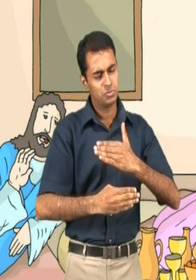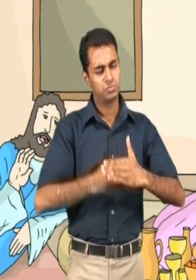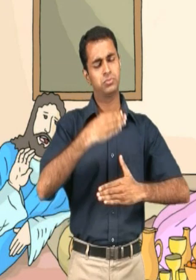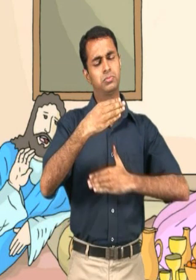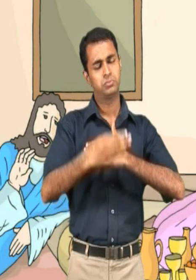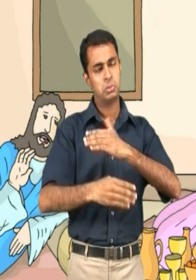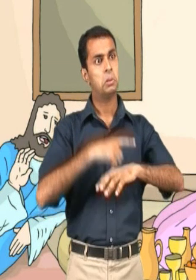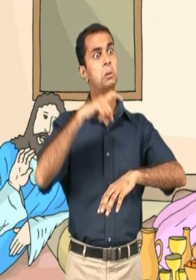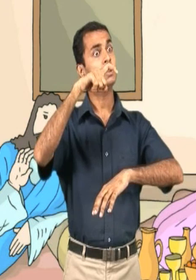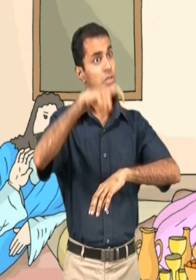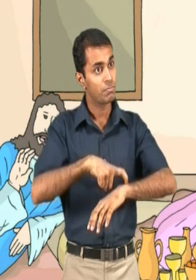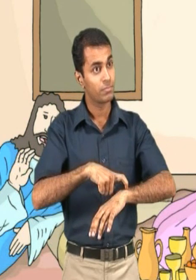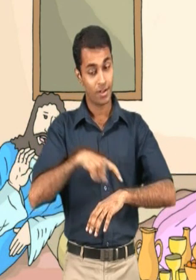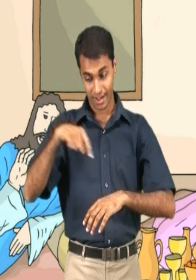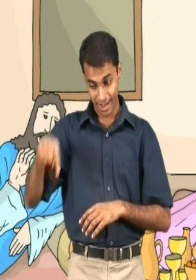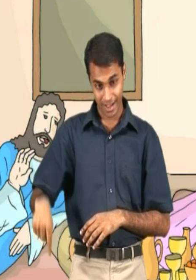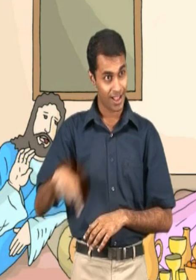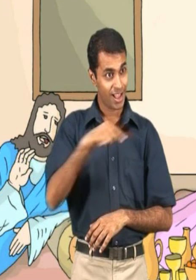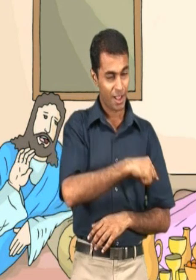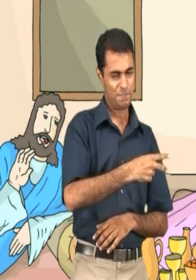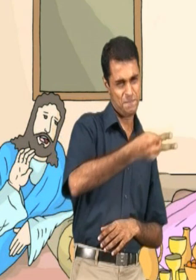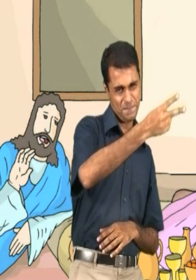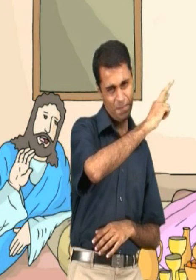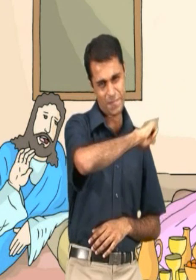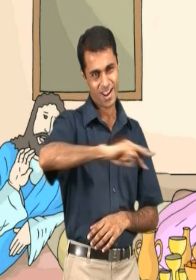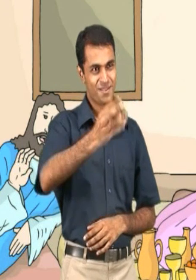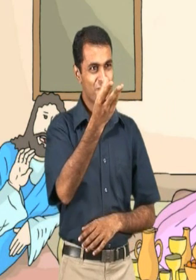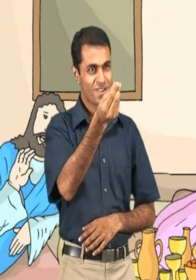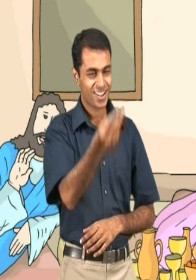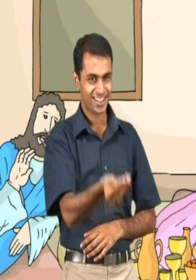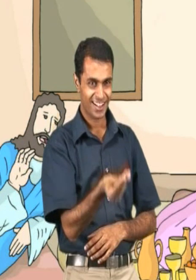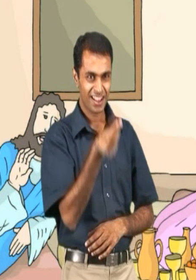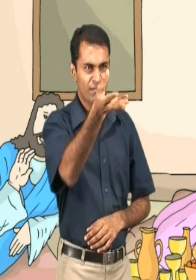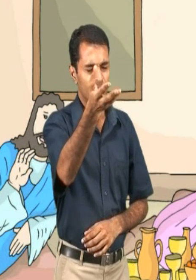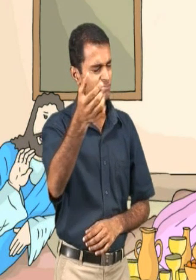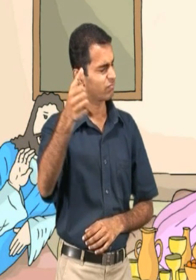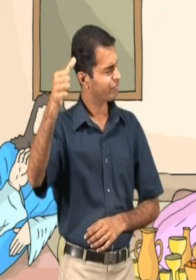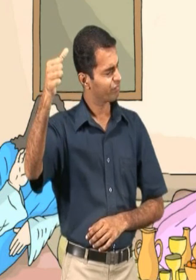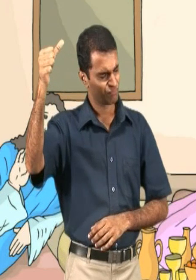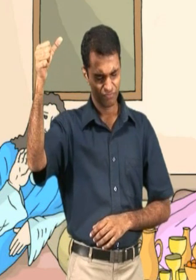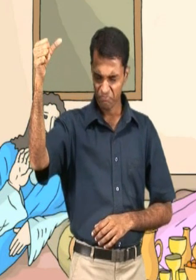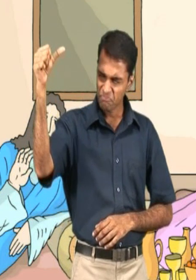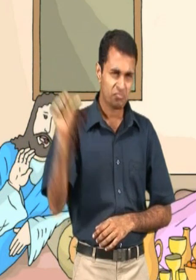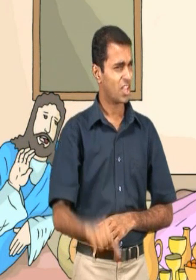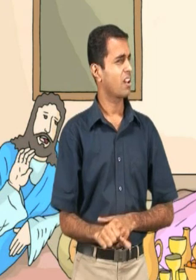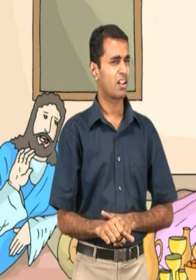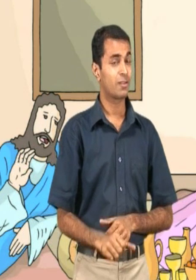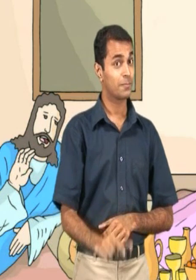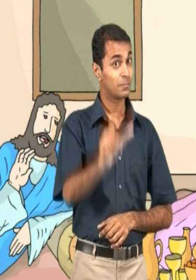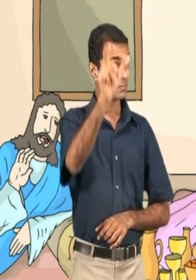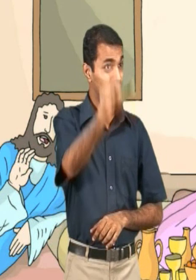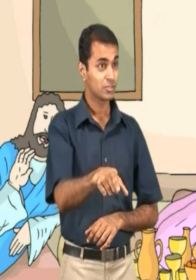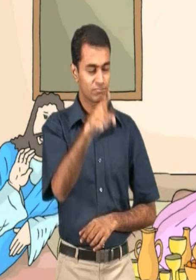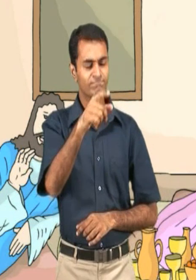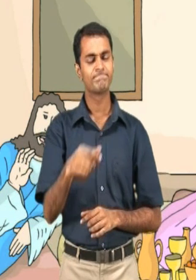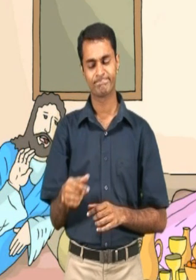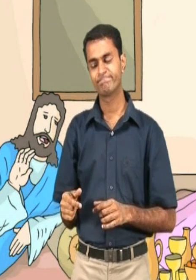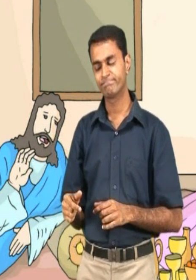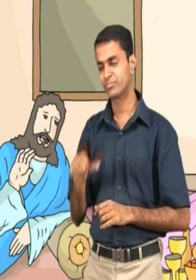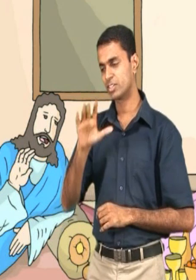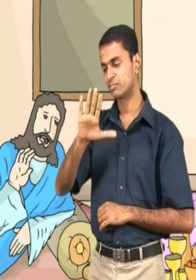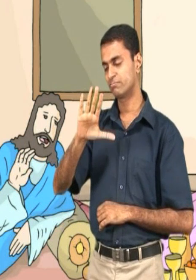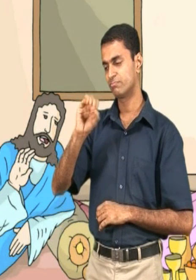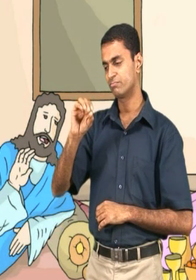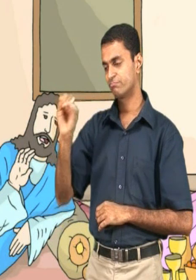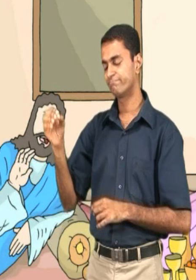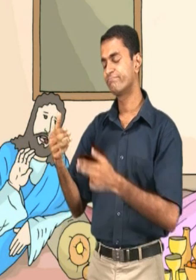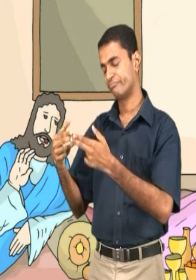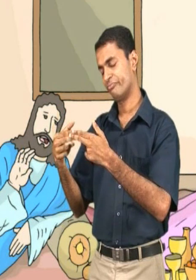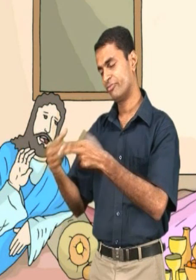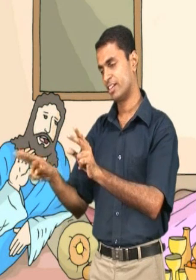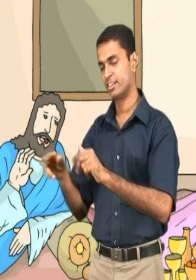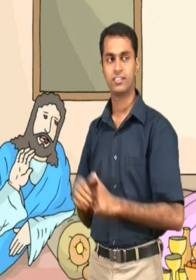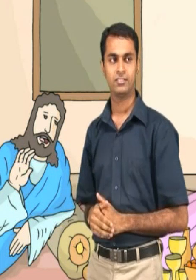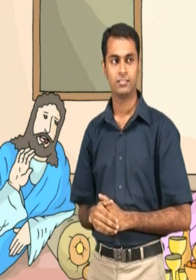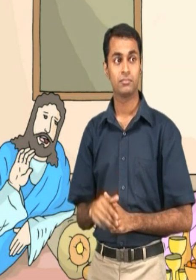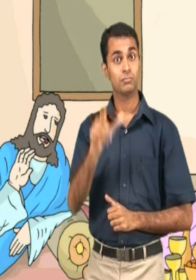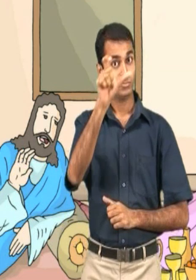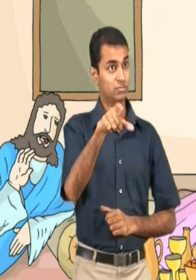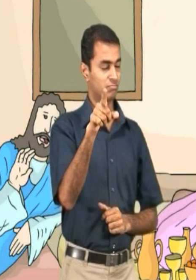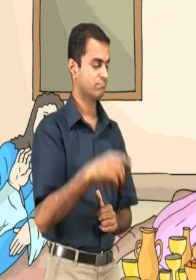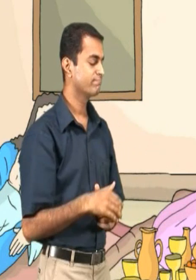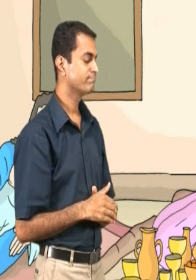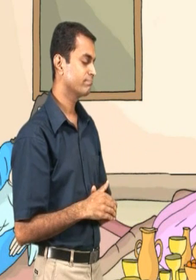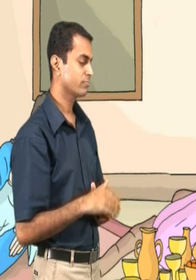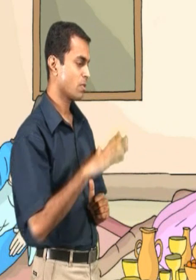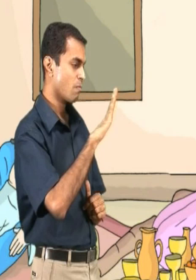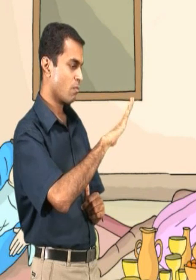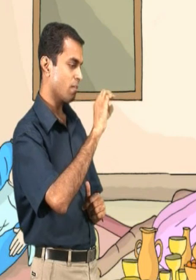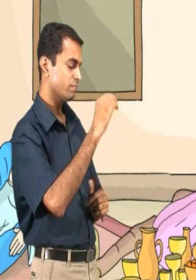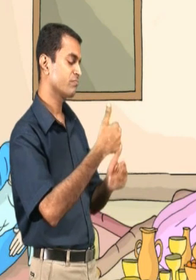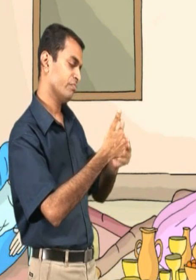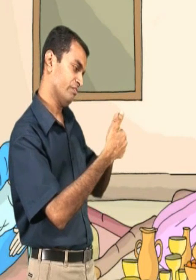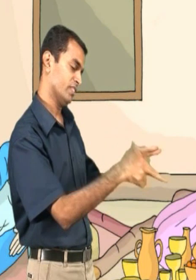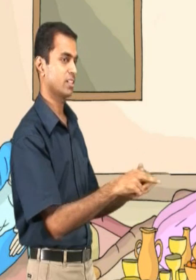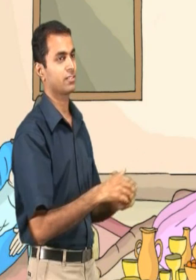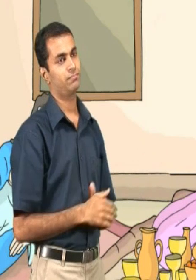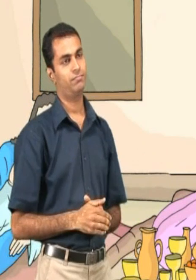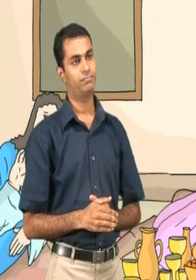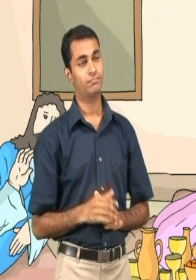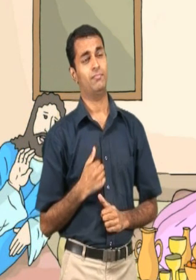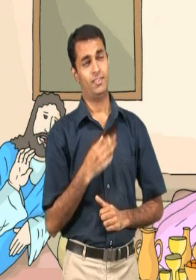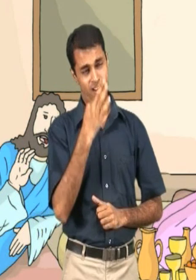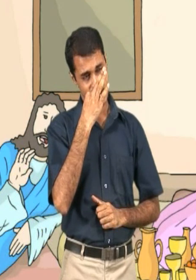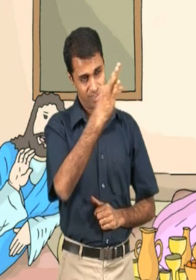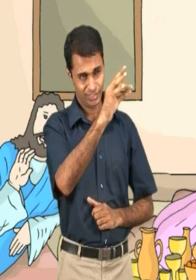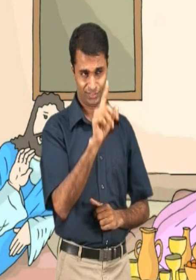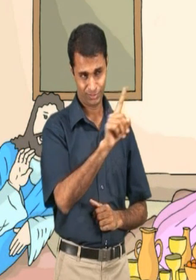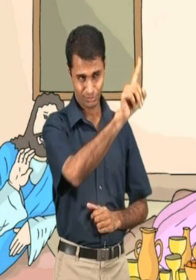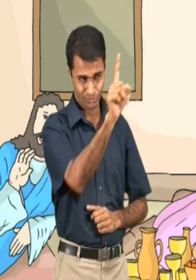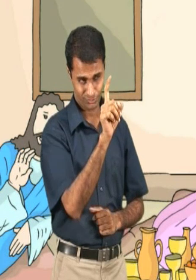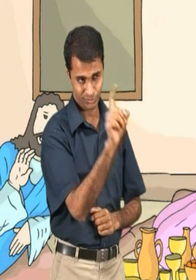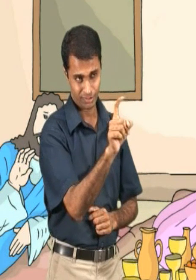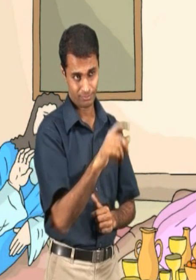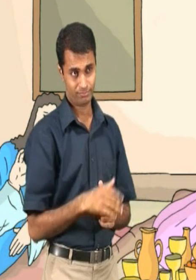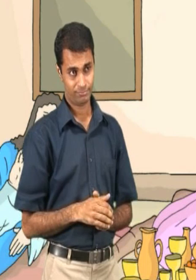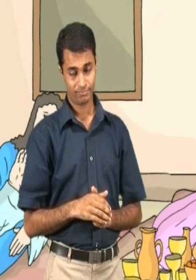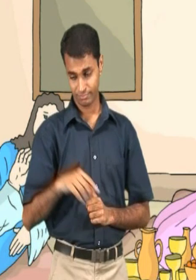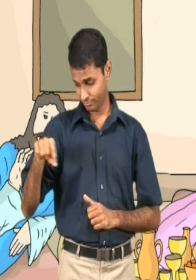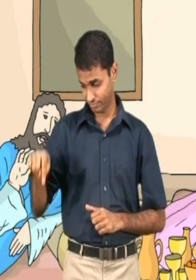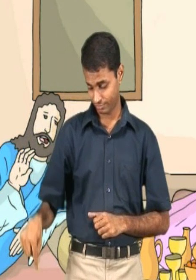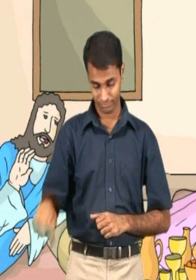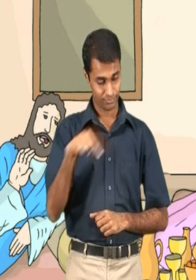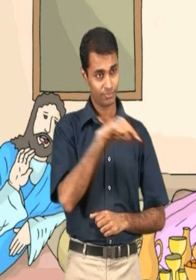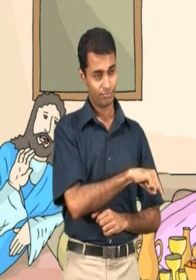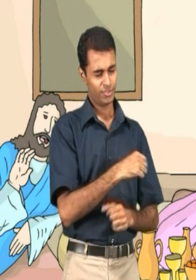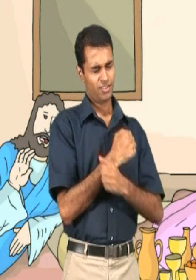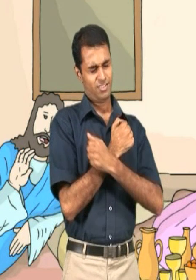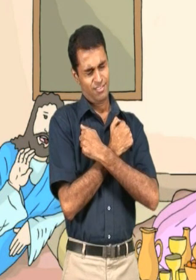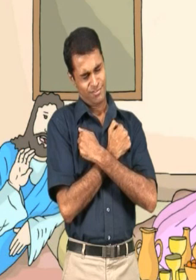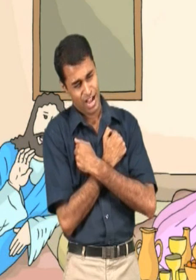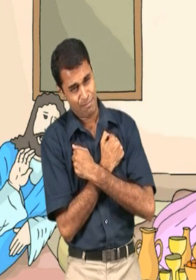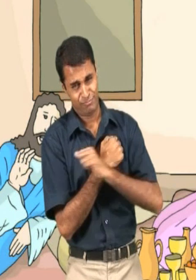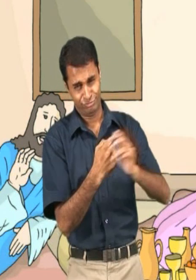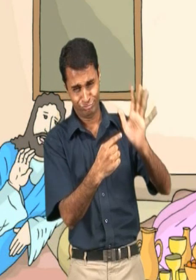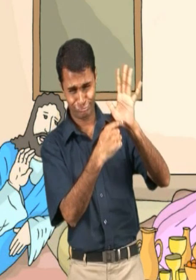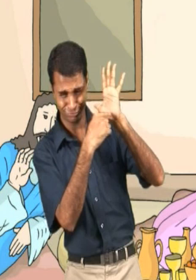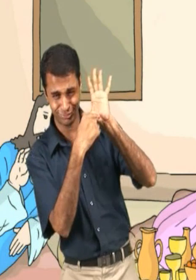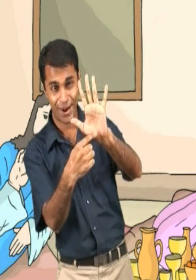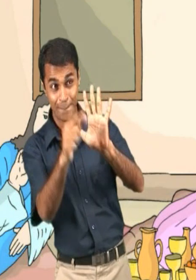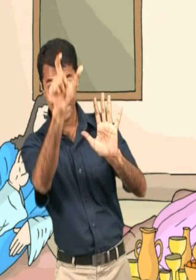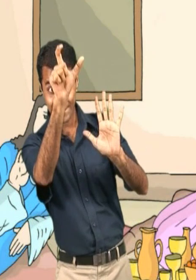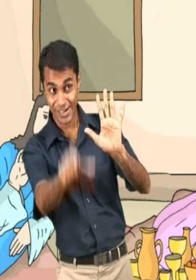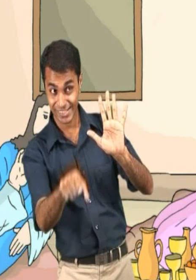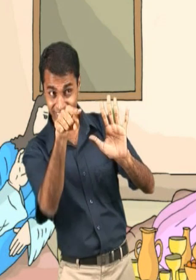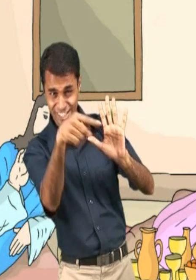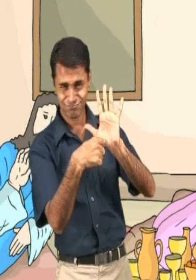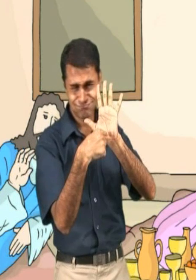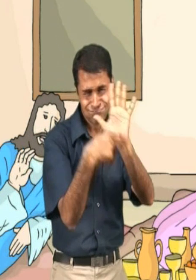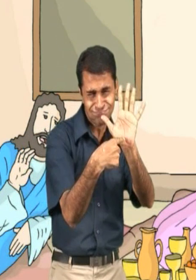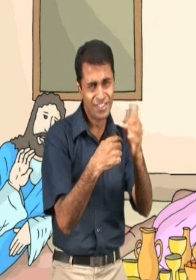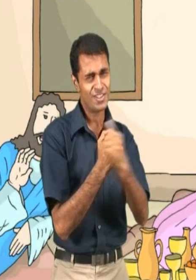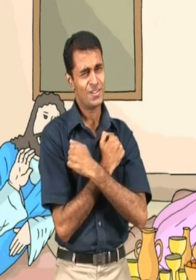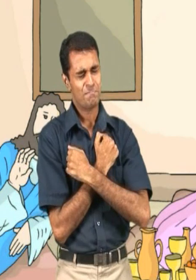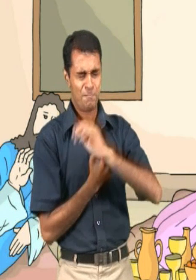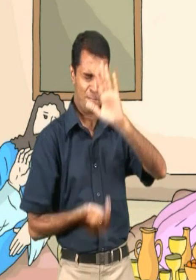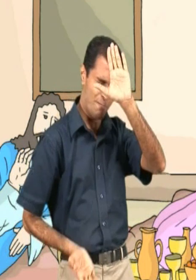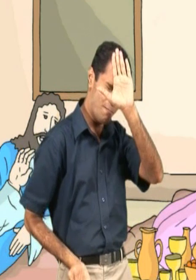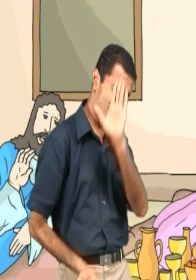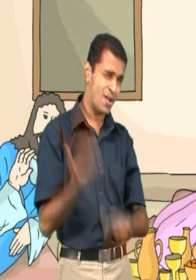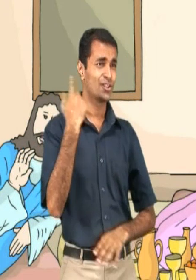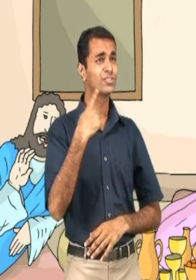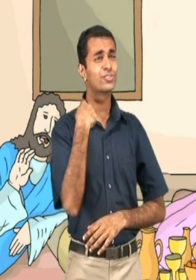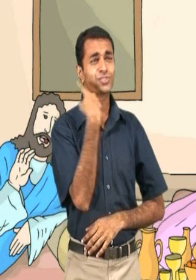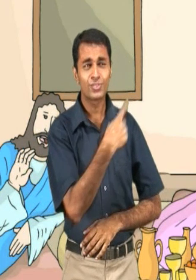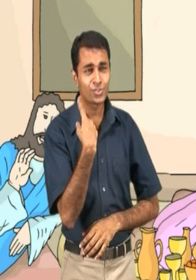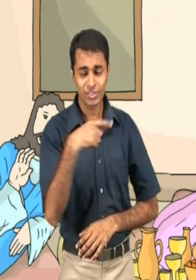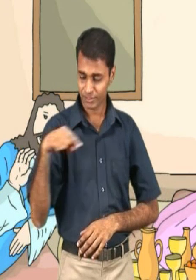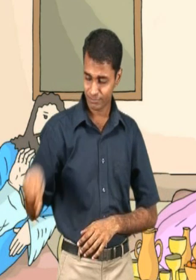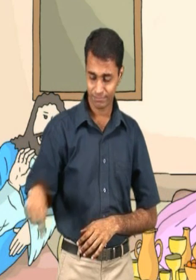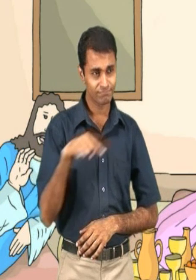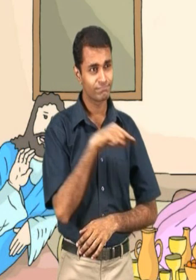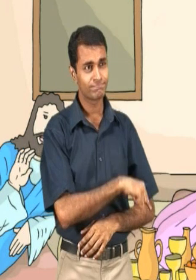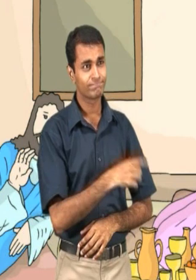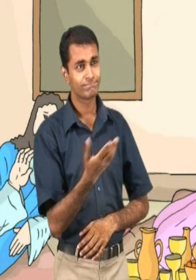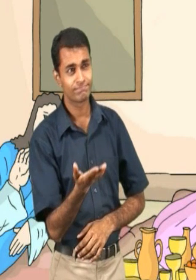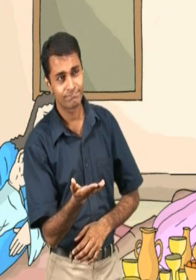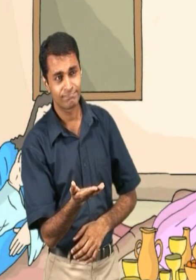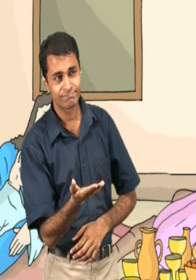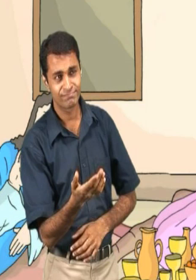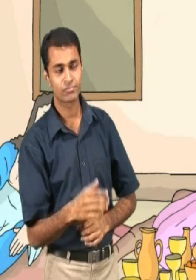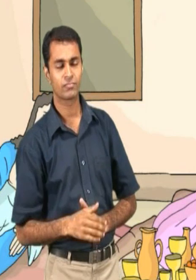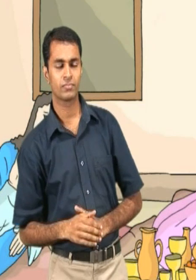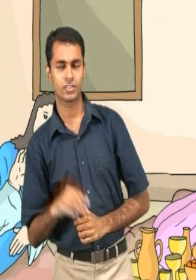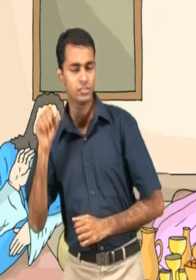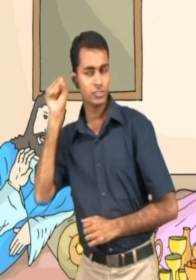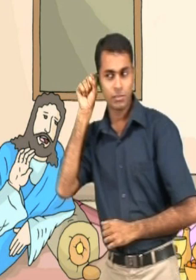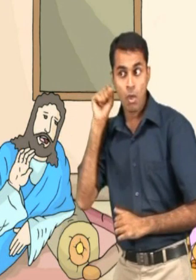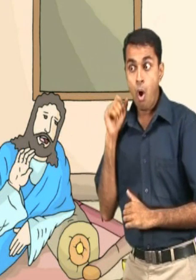When they were unable to repay him, he forgave both of them. Which one, then, will love him more?”